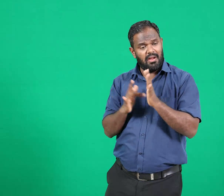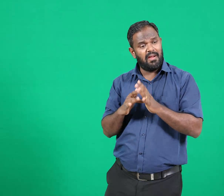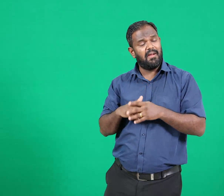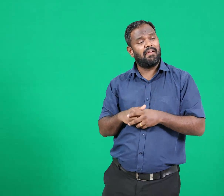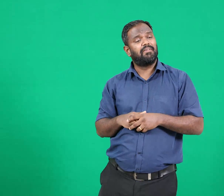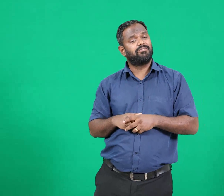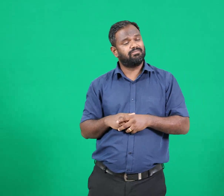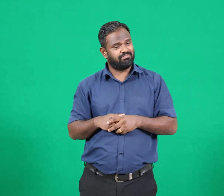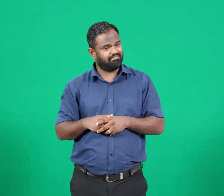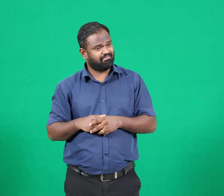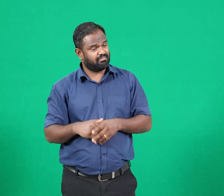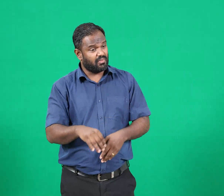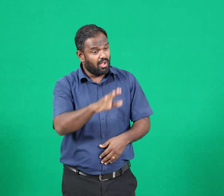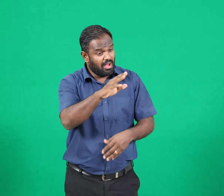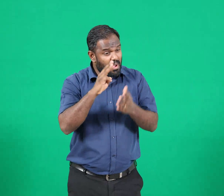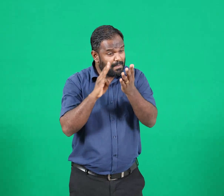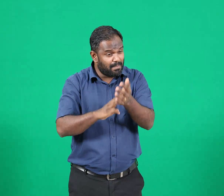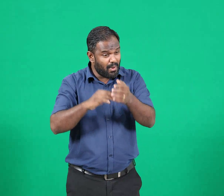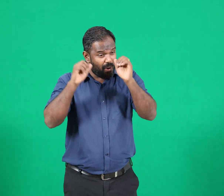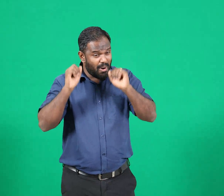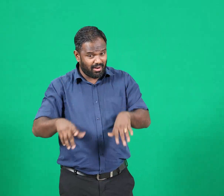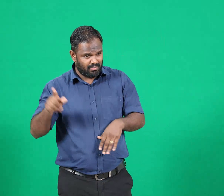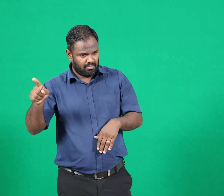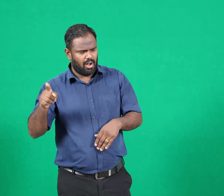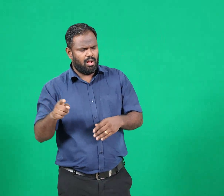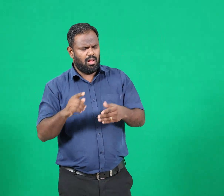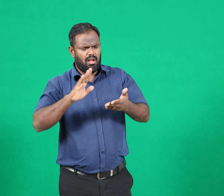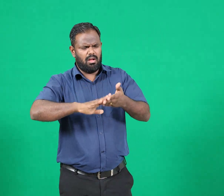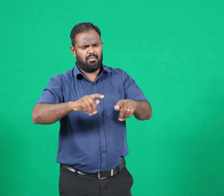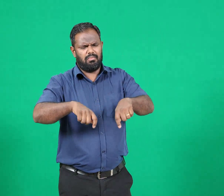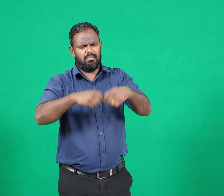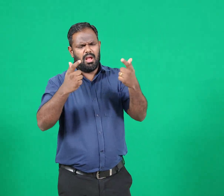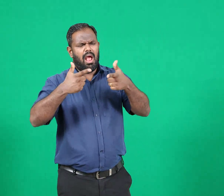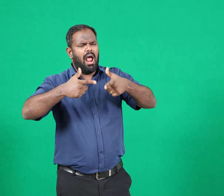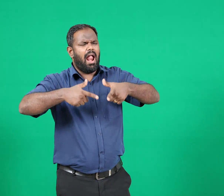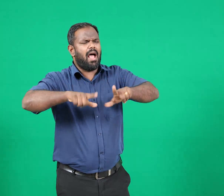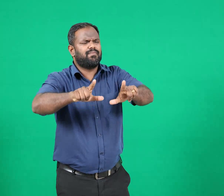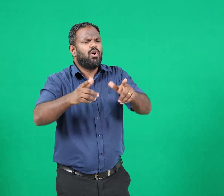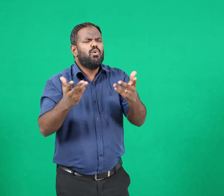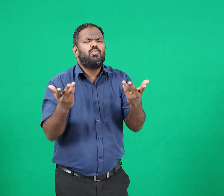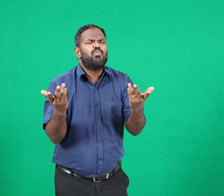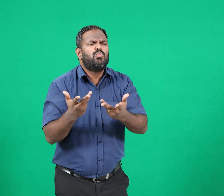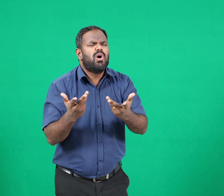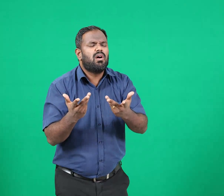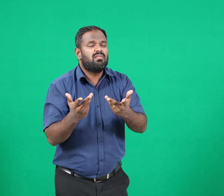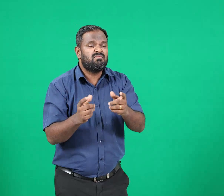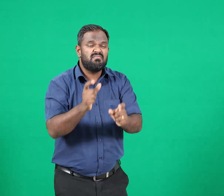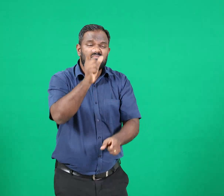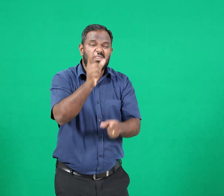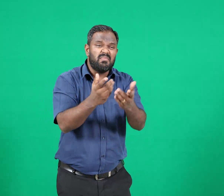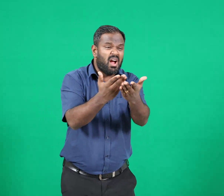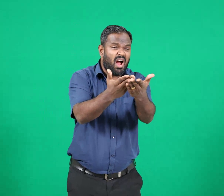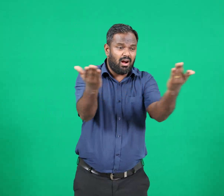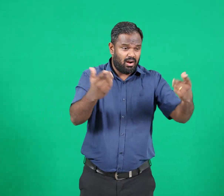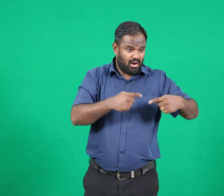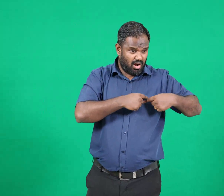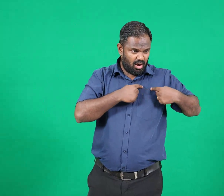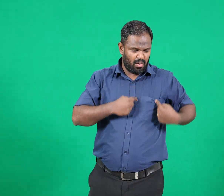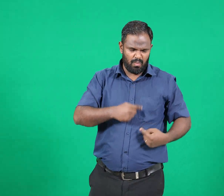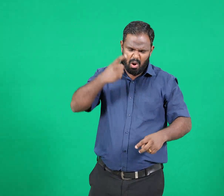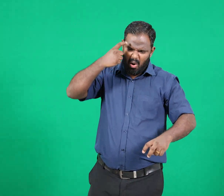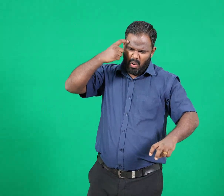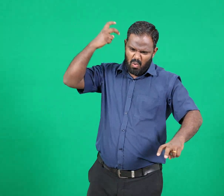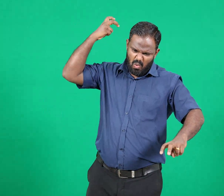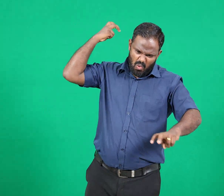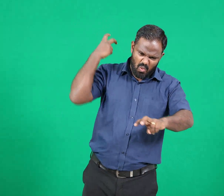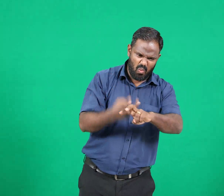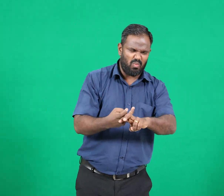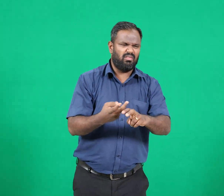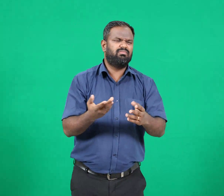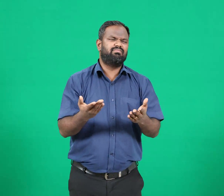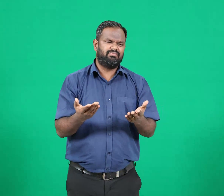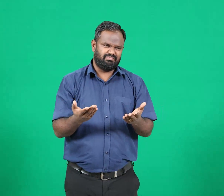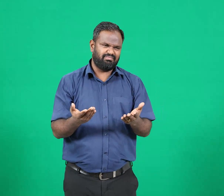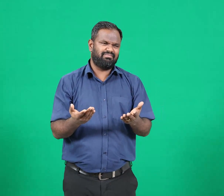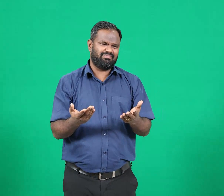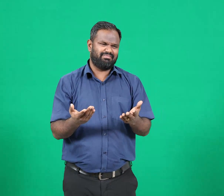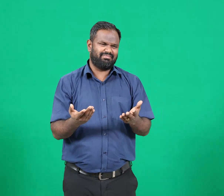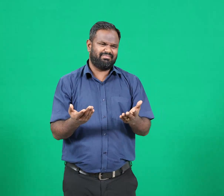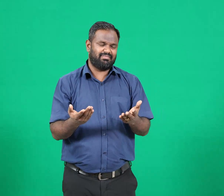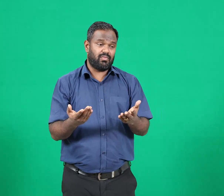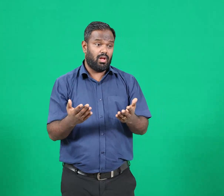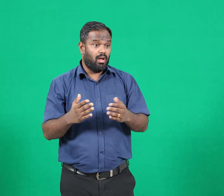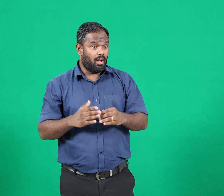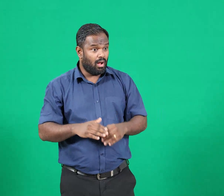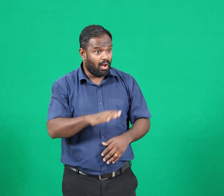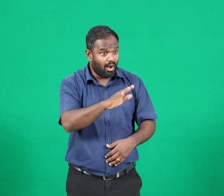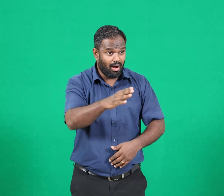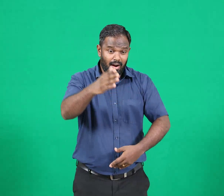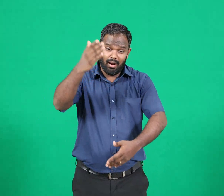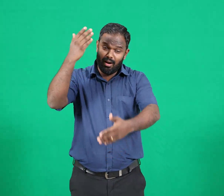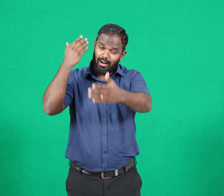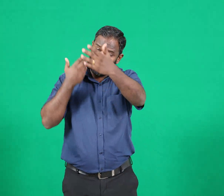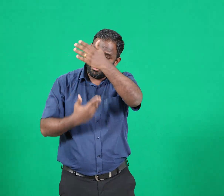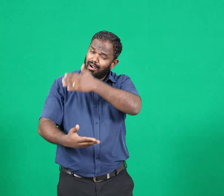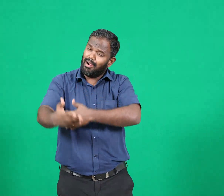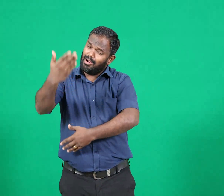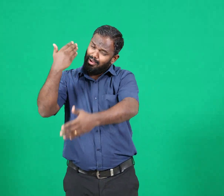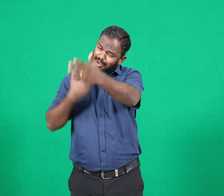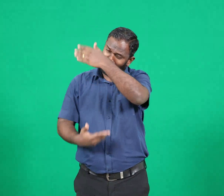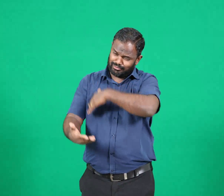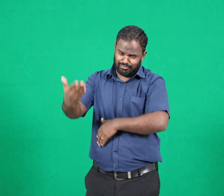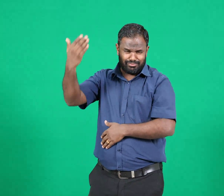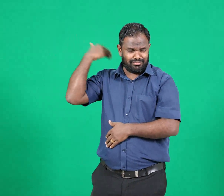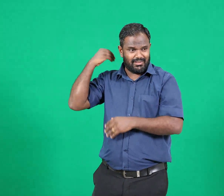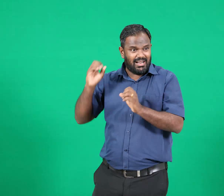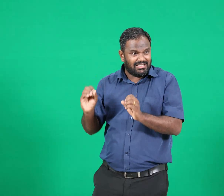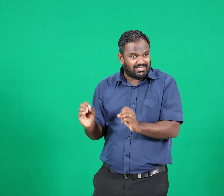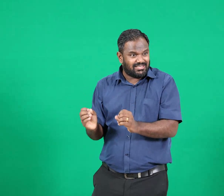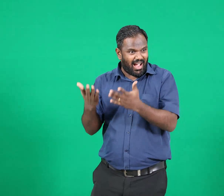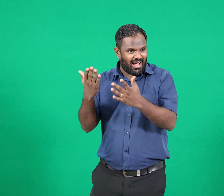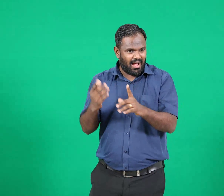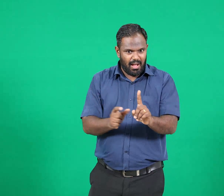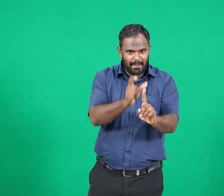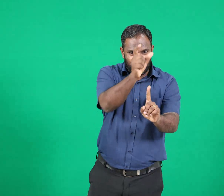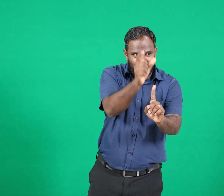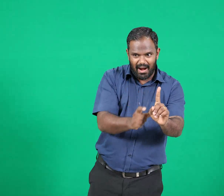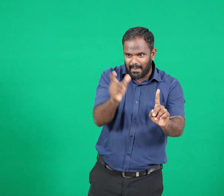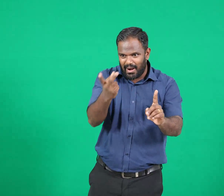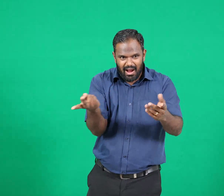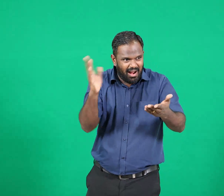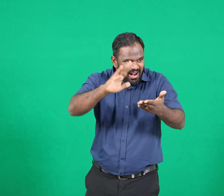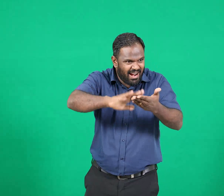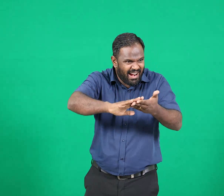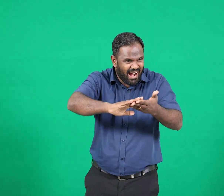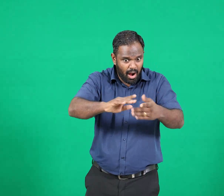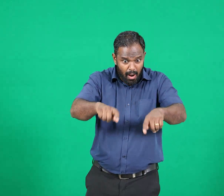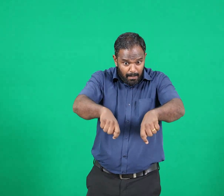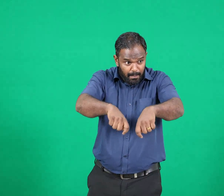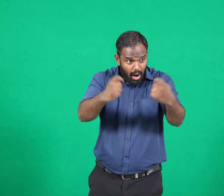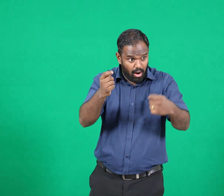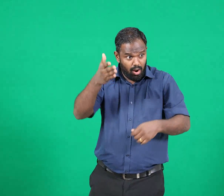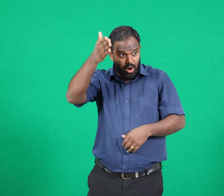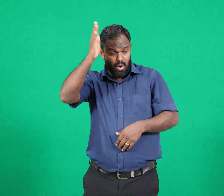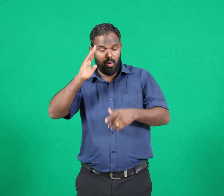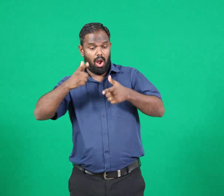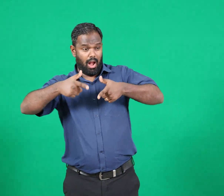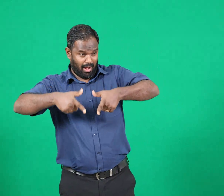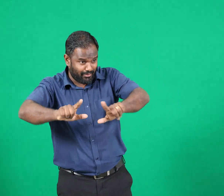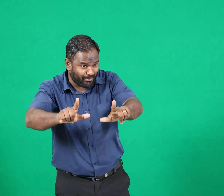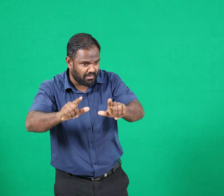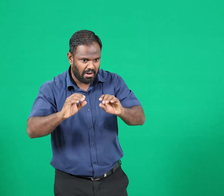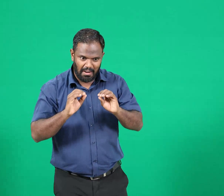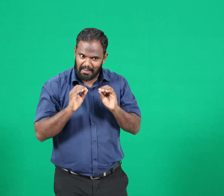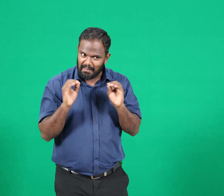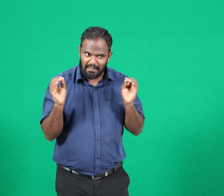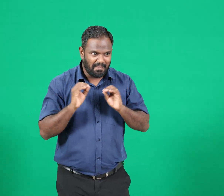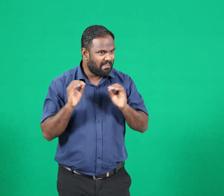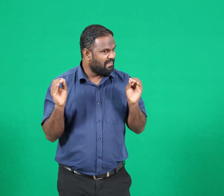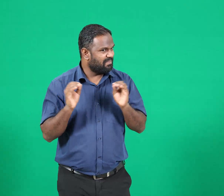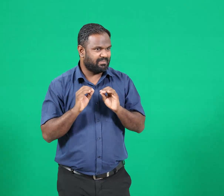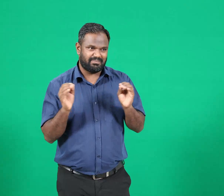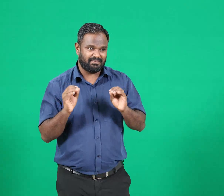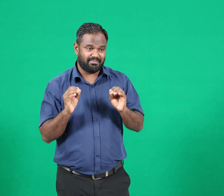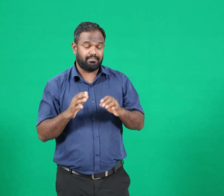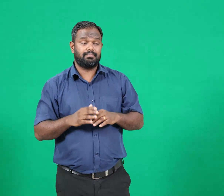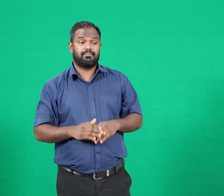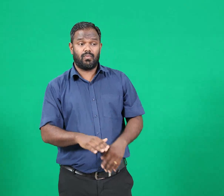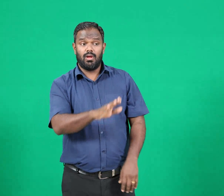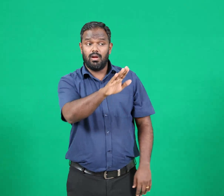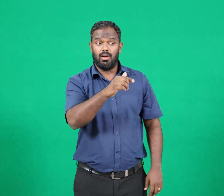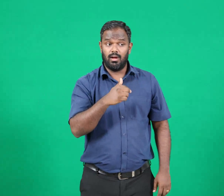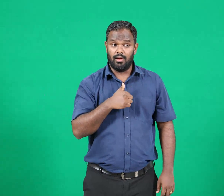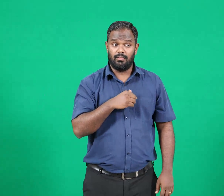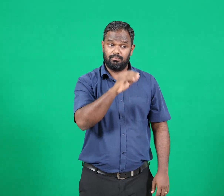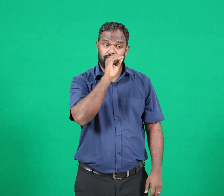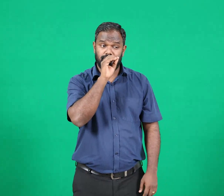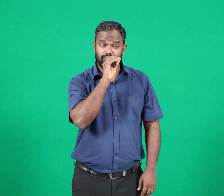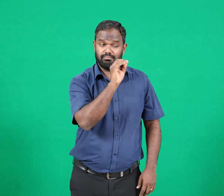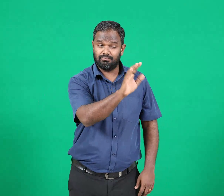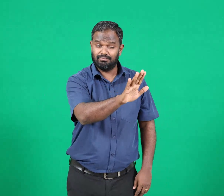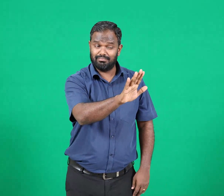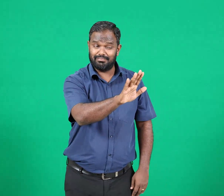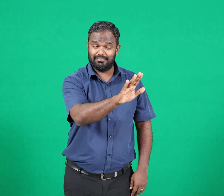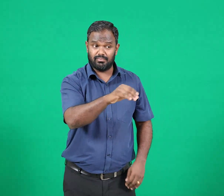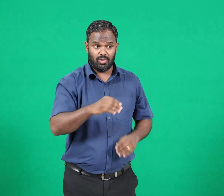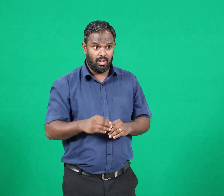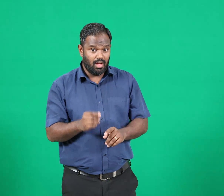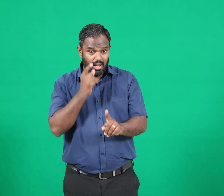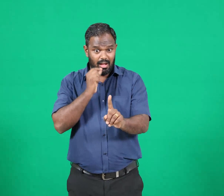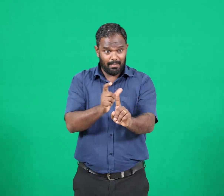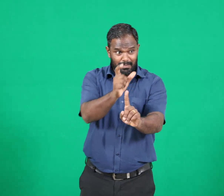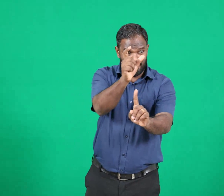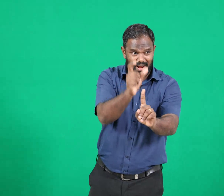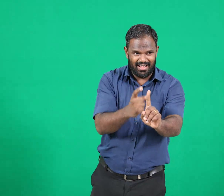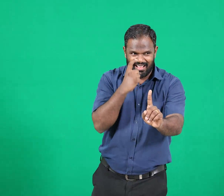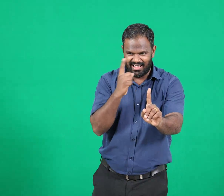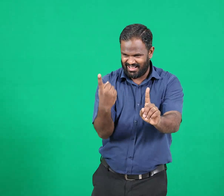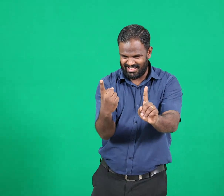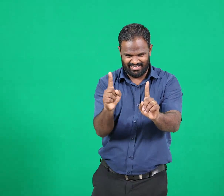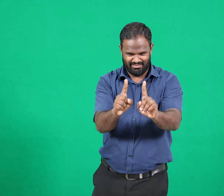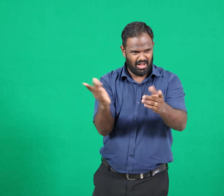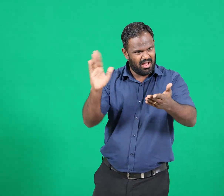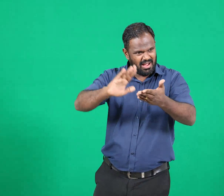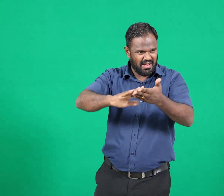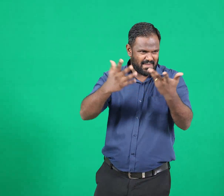Jesus replied, "Moses permitted you to divorce your wives because of your hardness of heart;